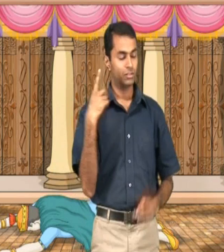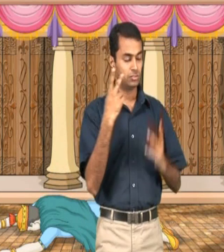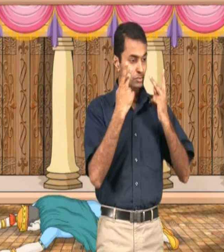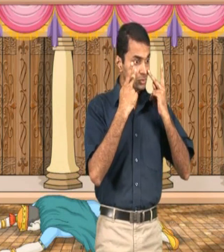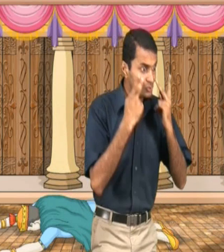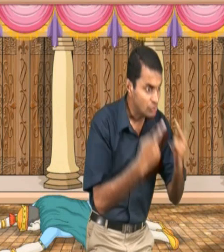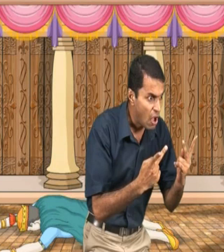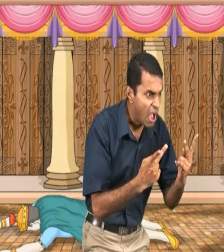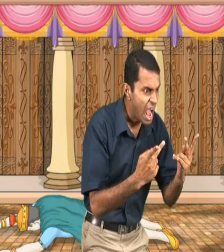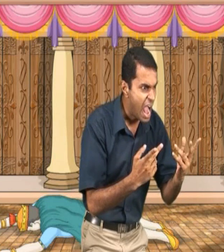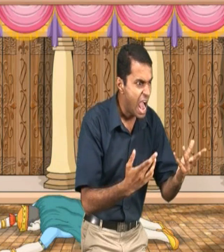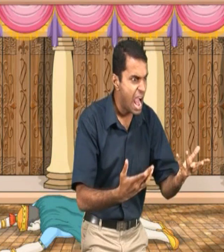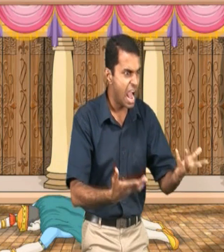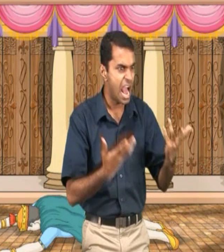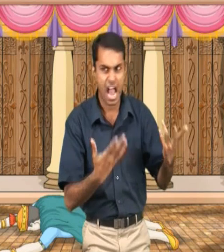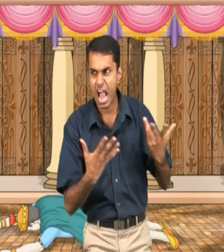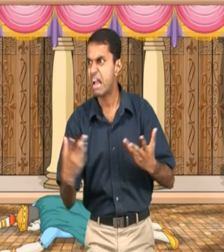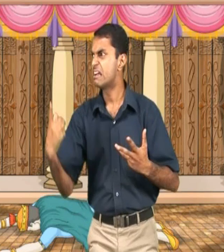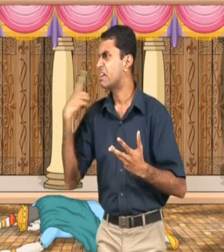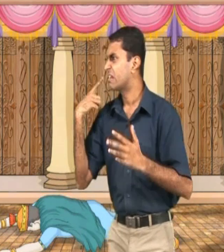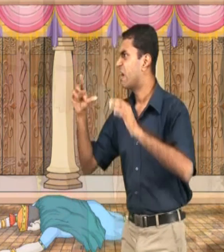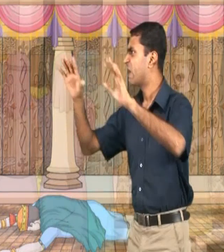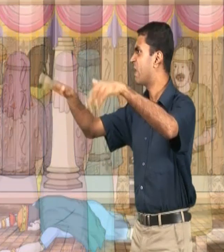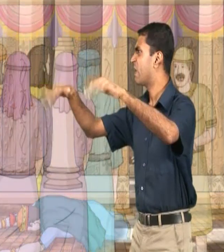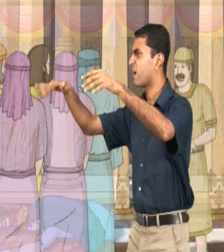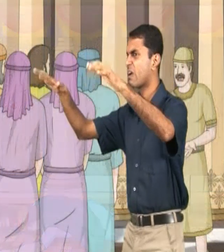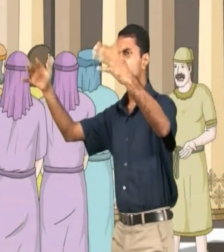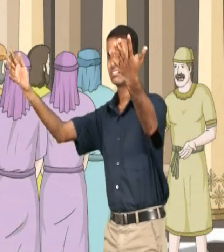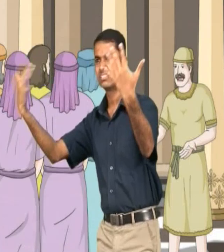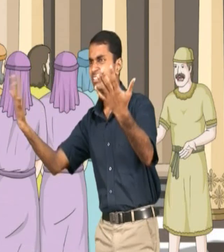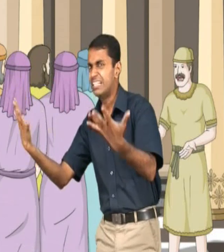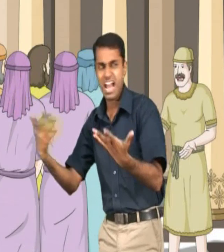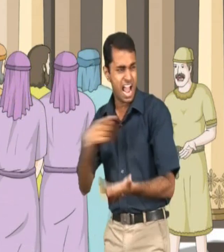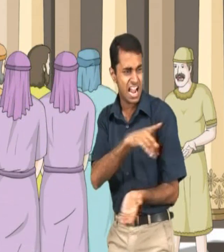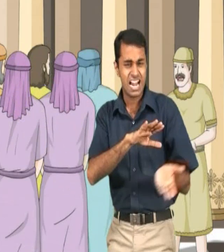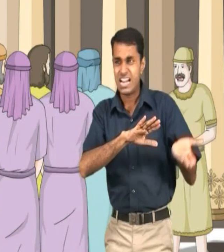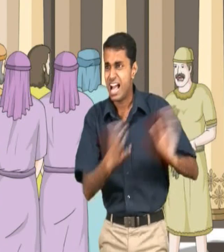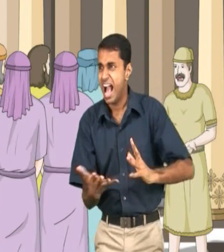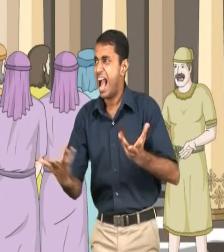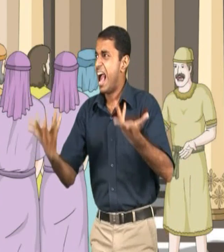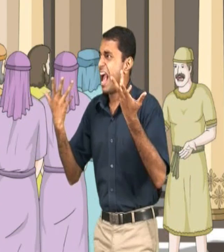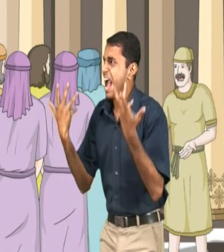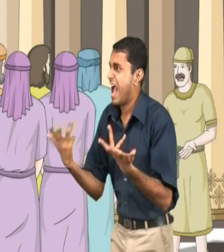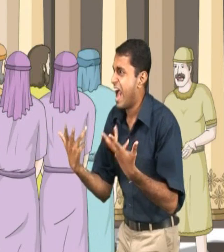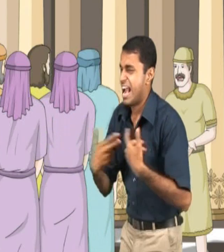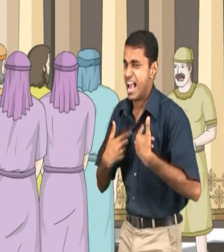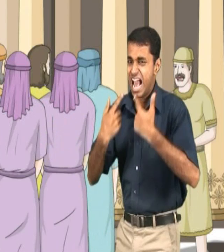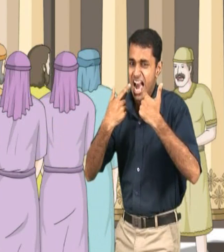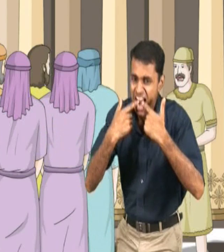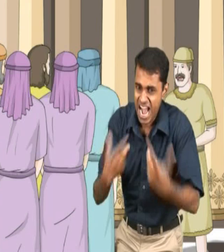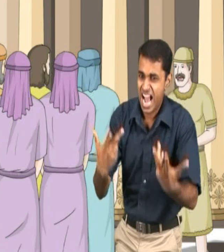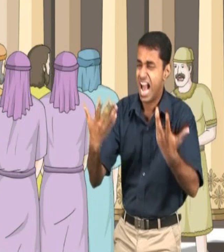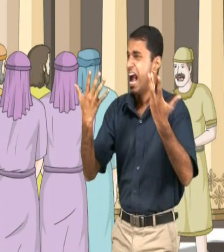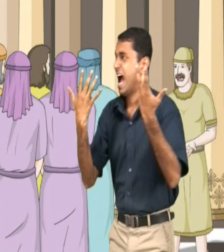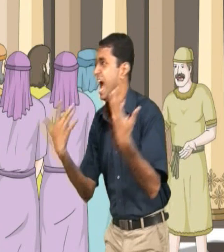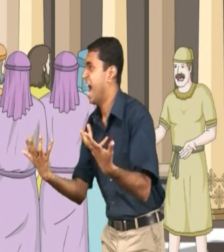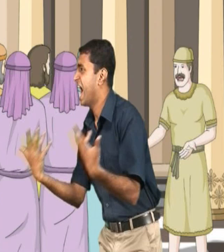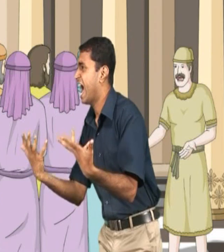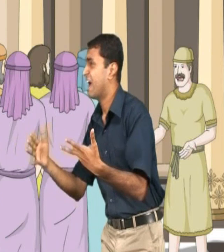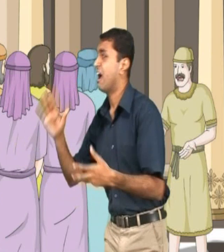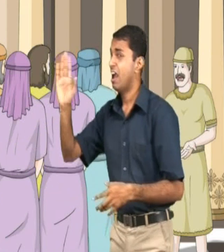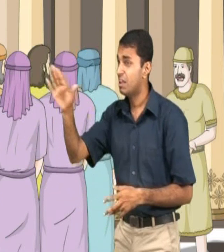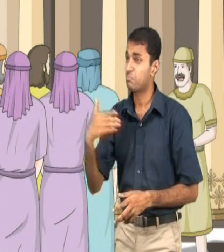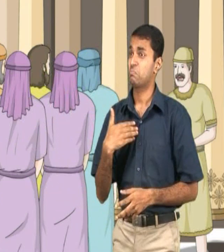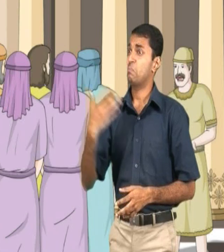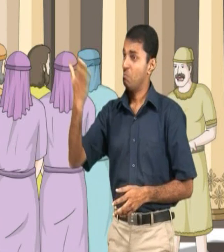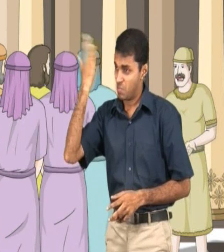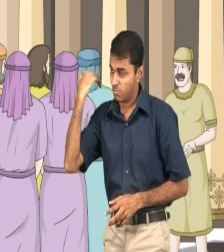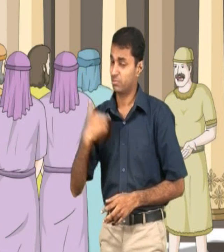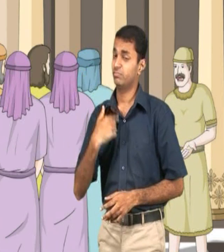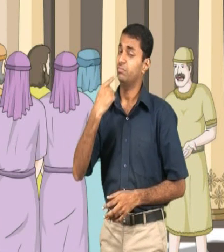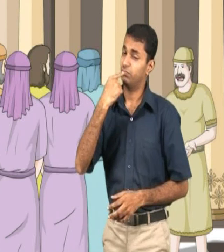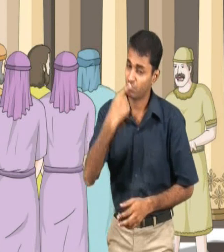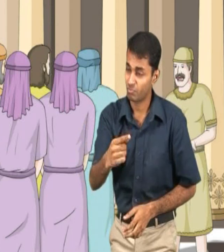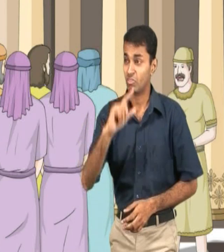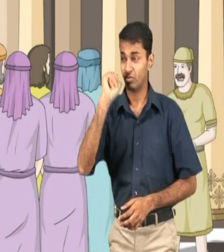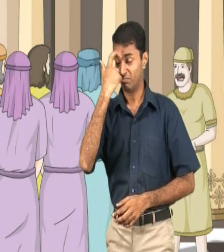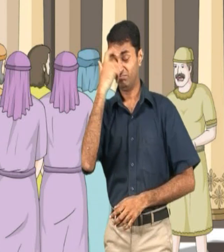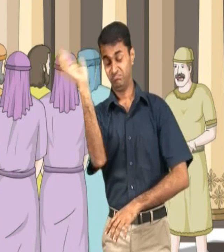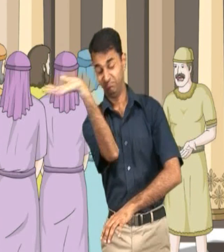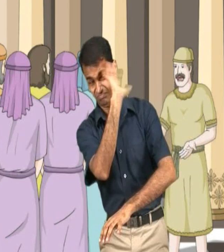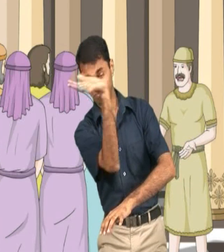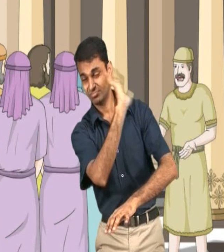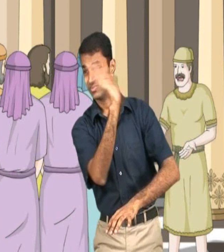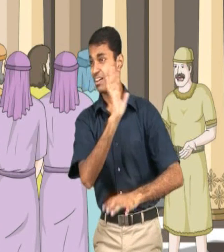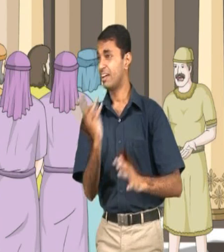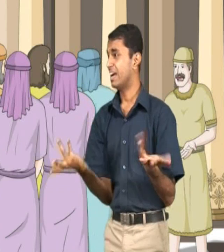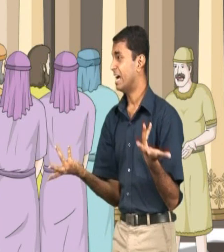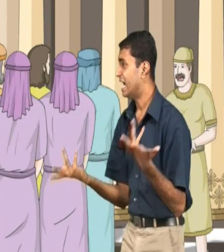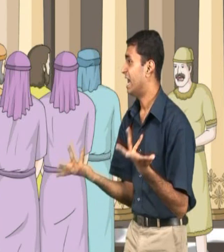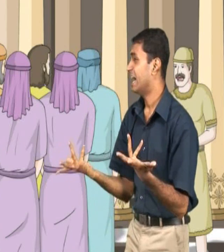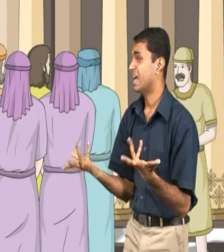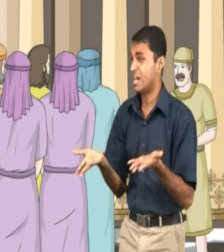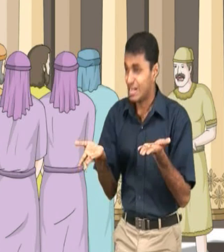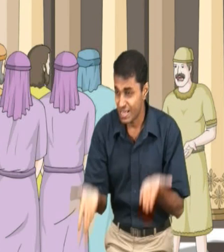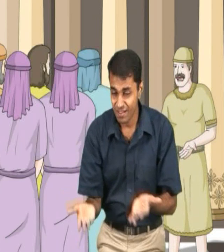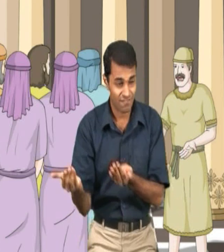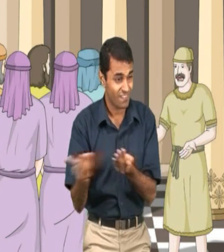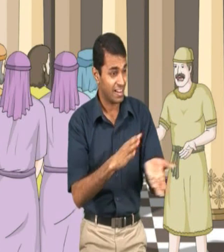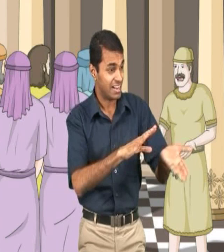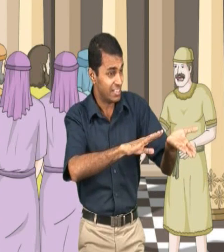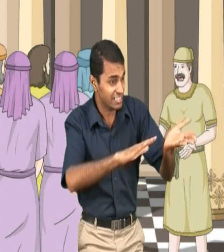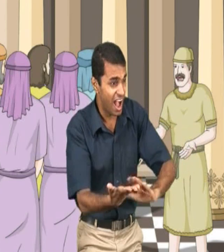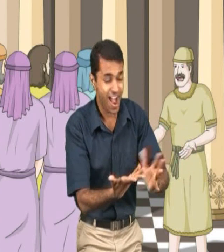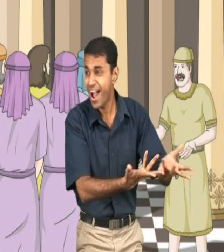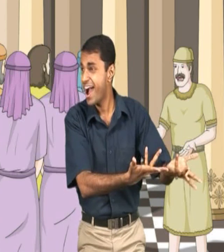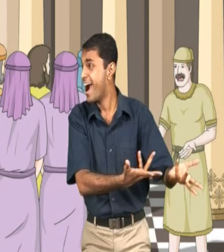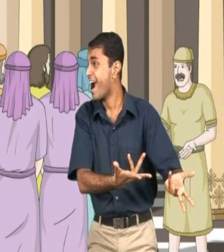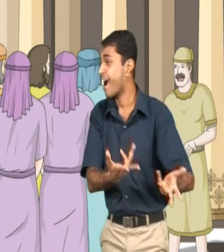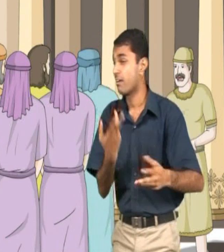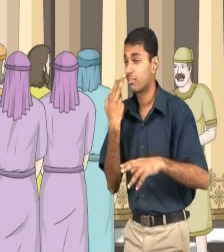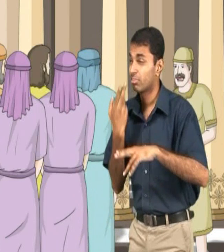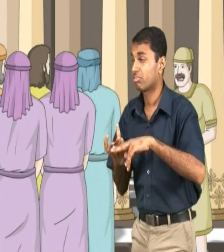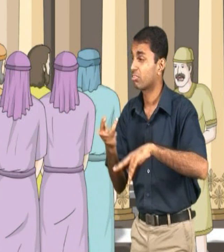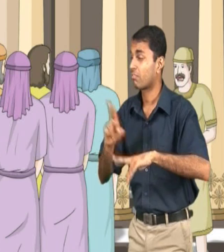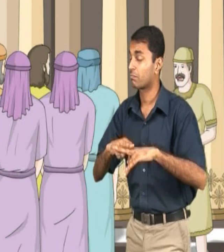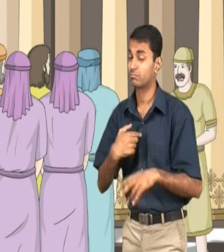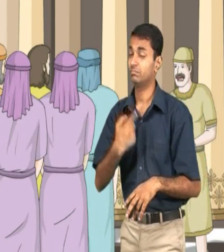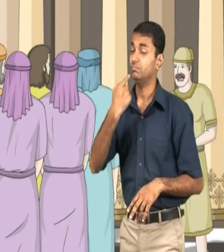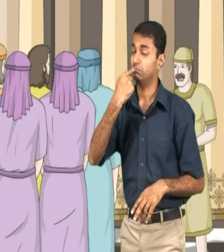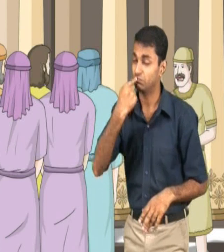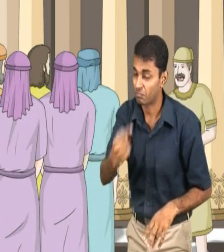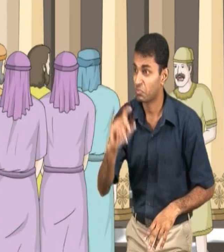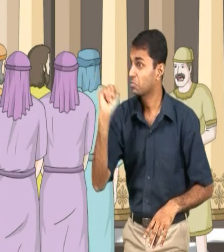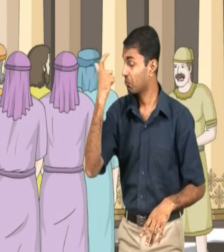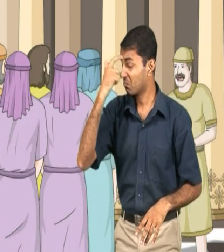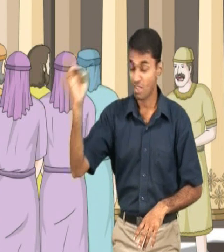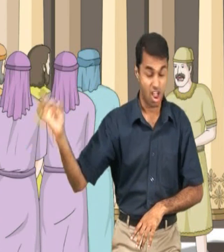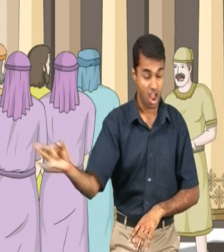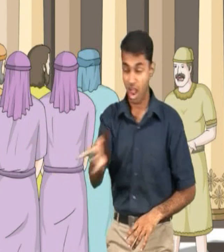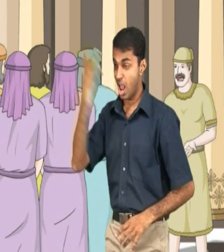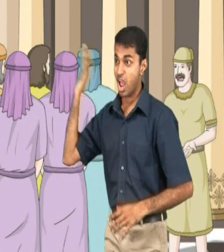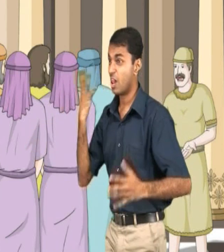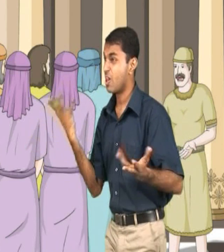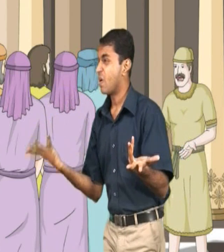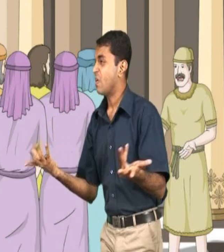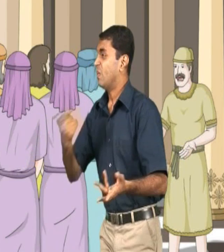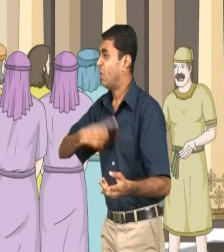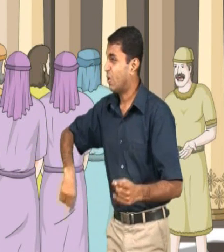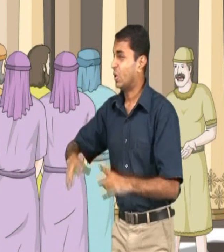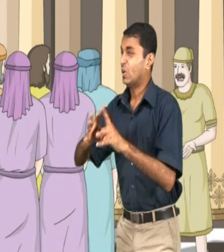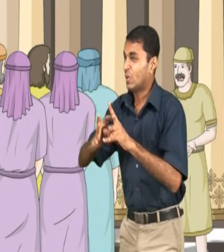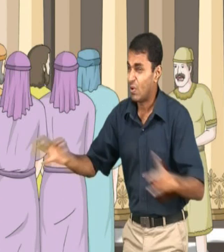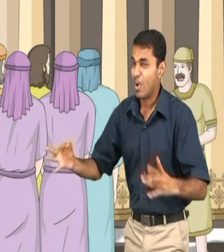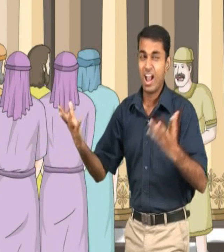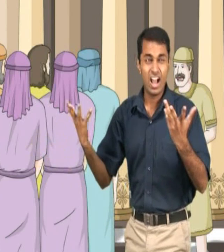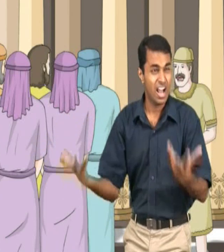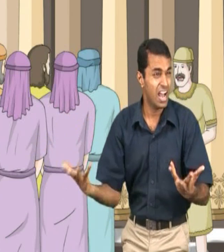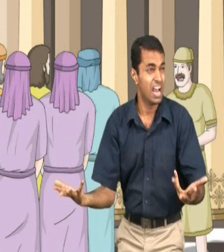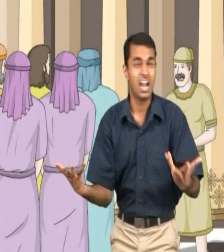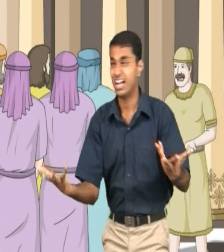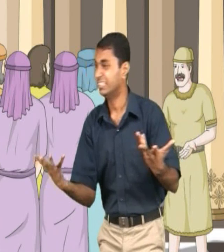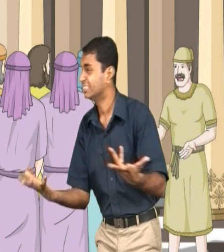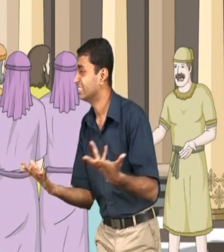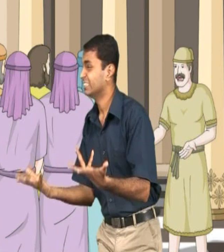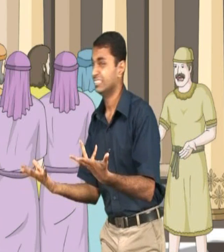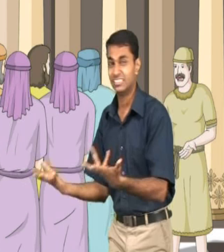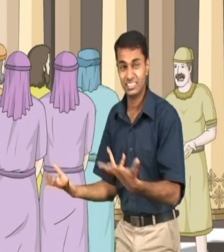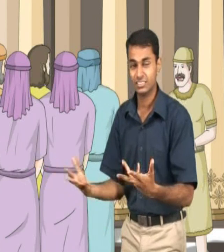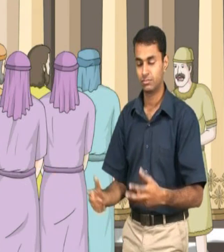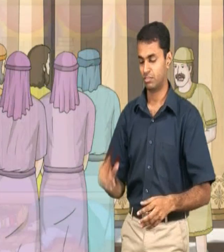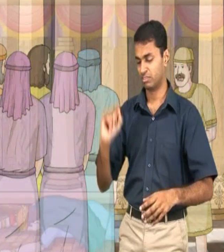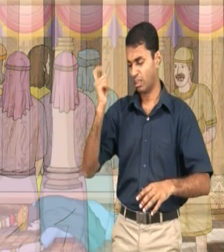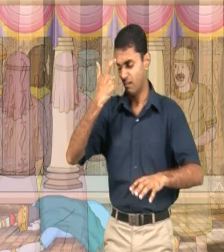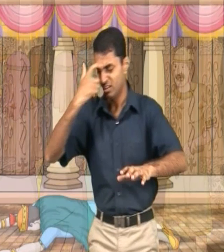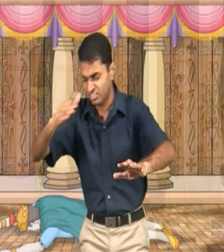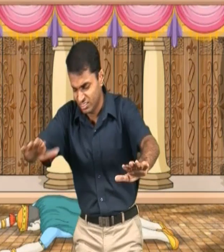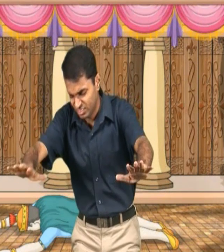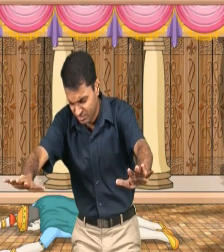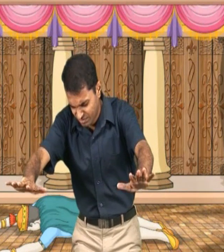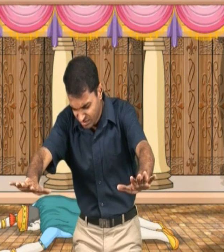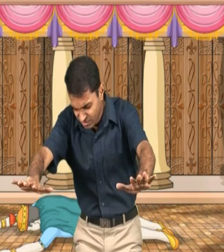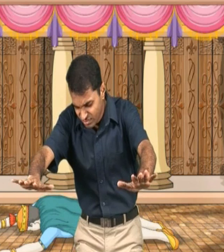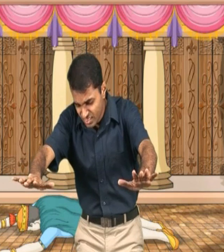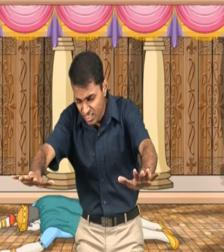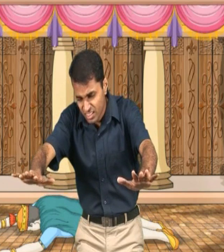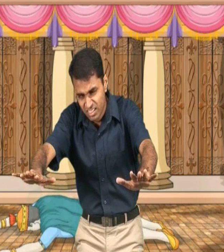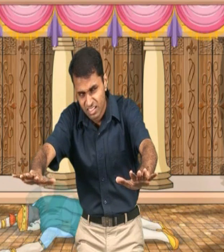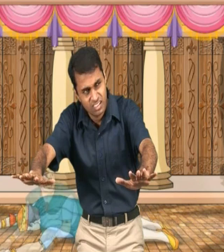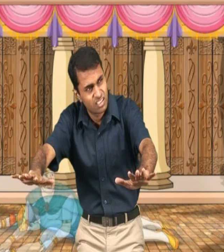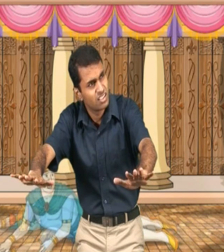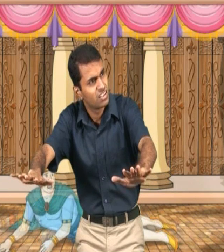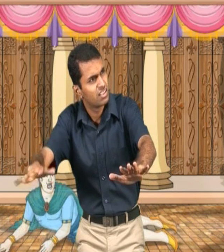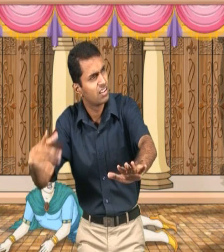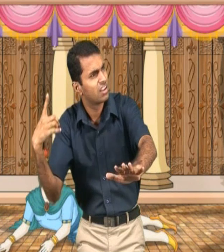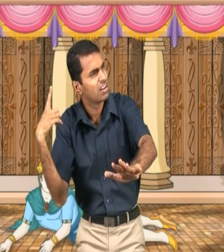But David’s servants were afraid to tell him that the child was dead, for they said, “Look, while the child was alive, we spoke to him, and he would not listen to us. So how can we tell him the child is dead? He may even harm himself.”